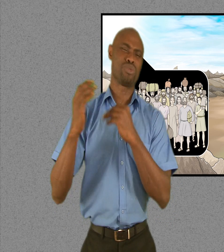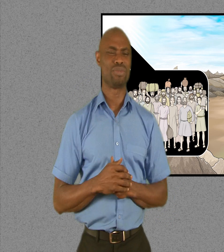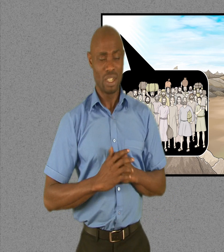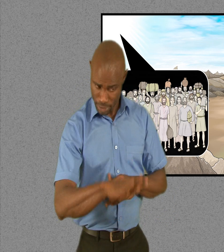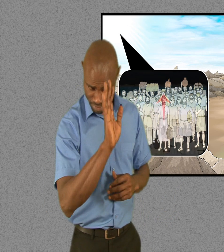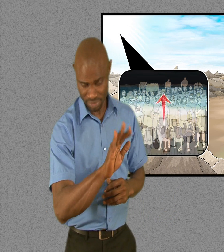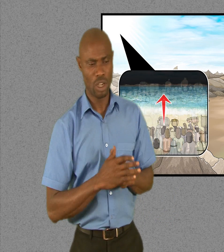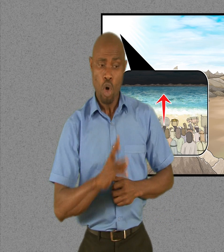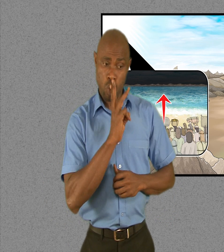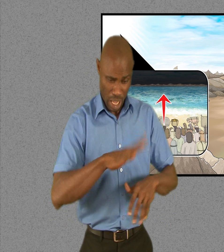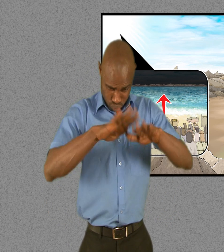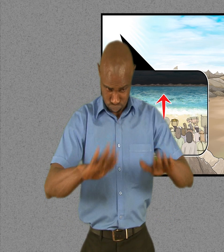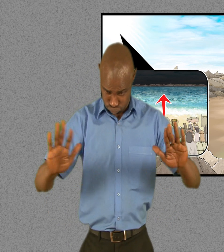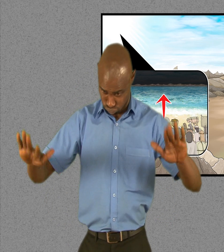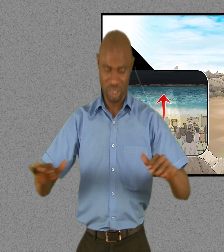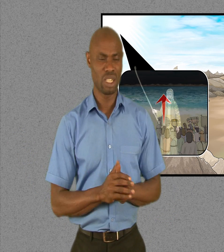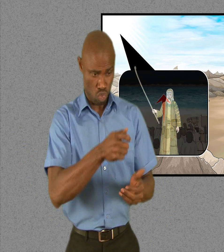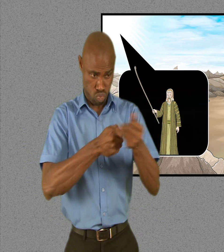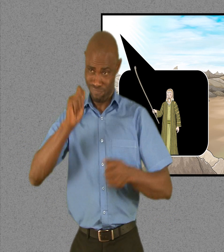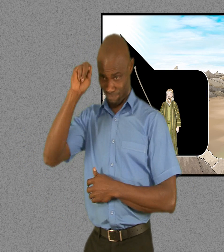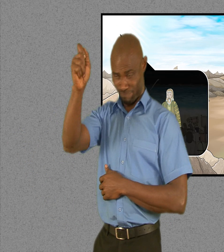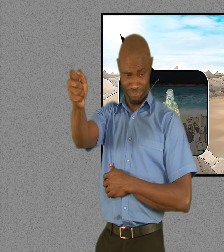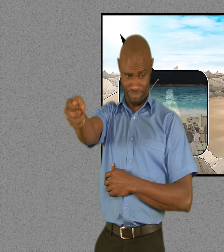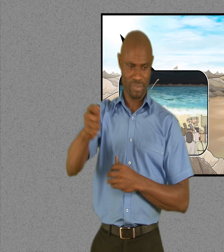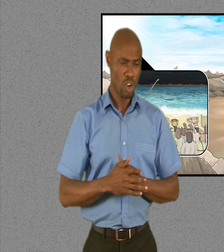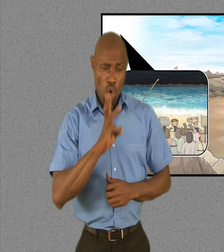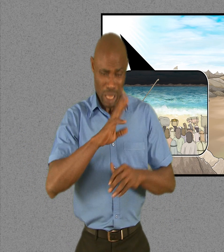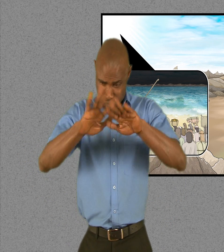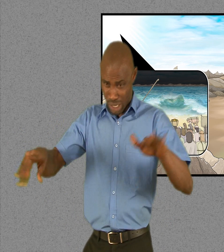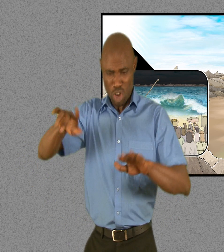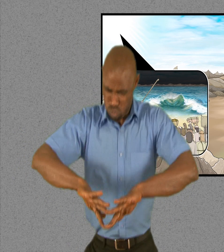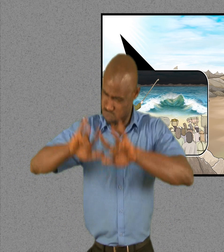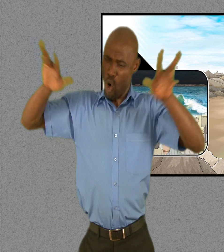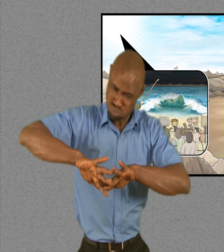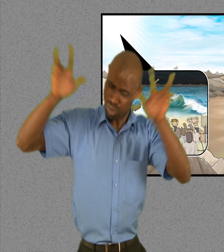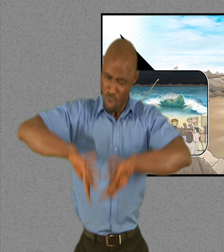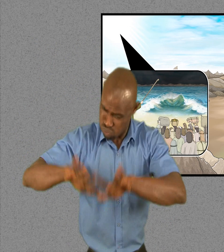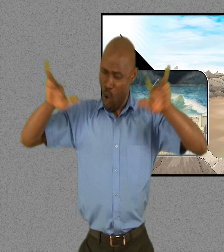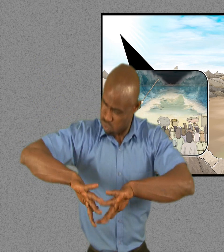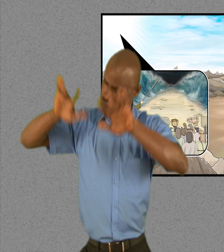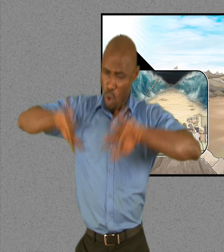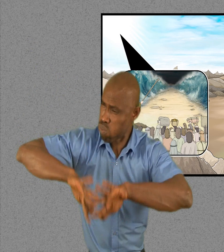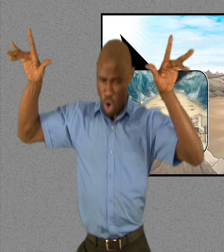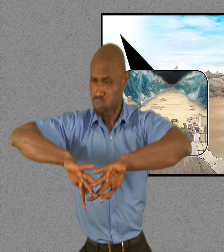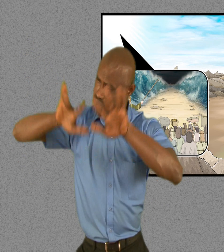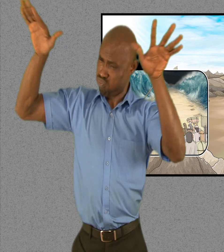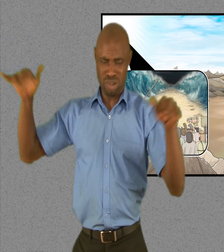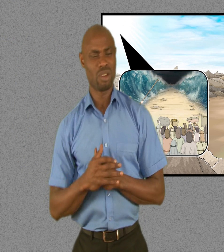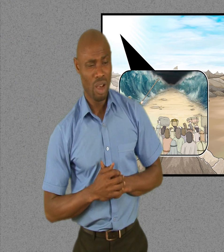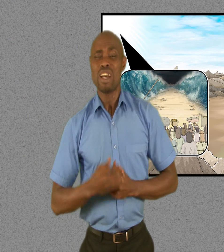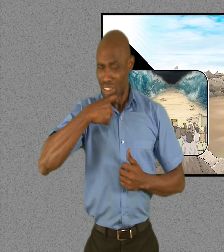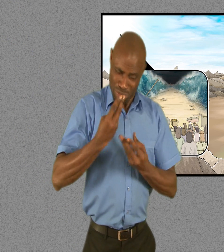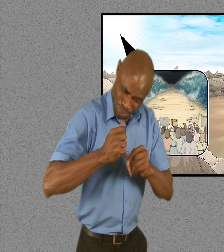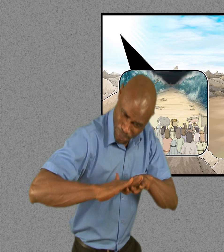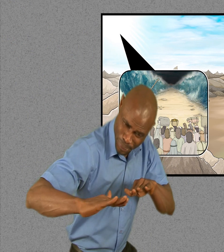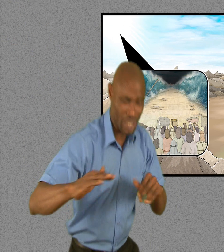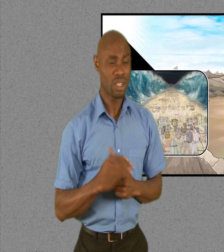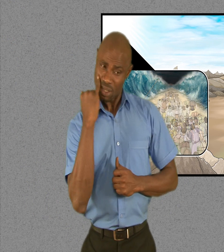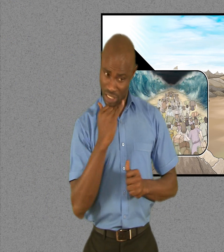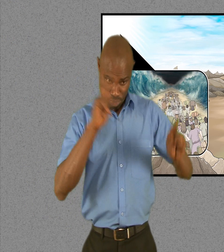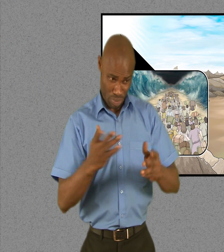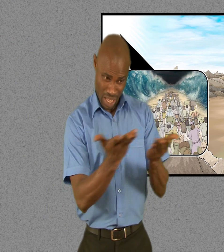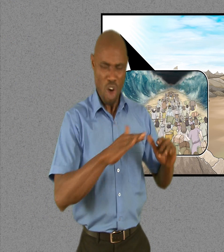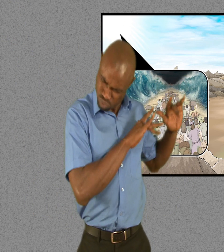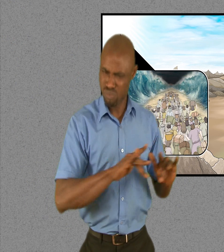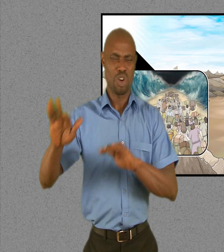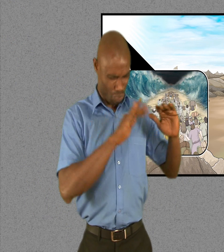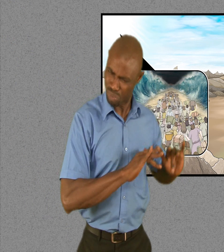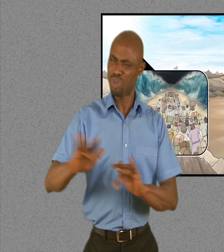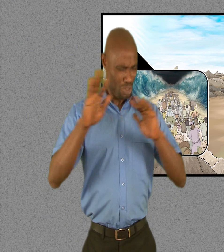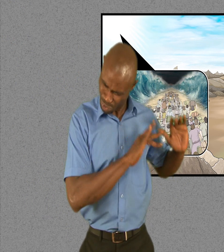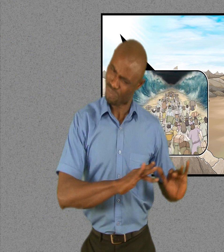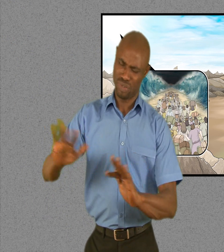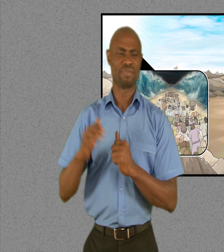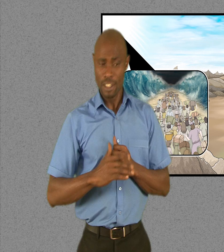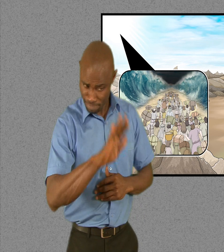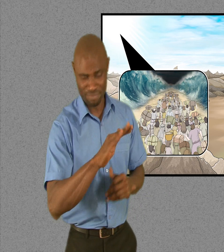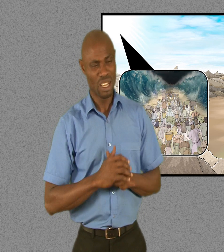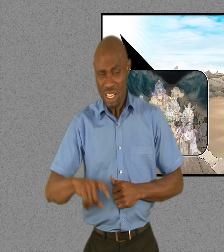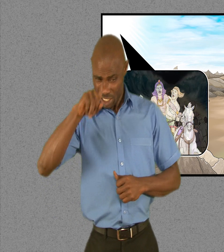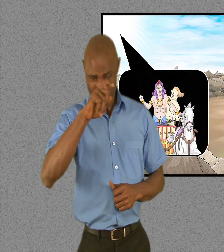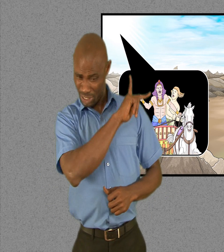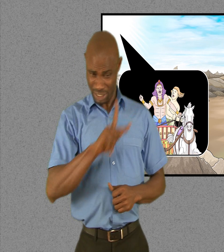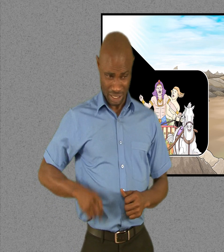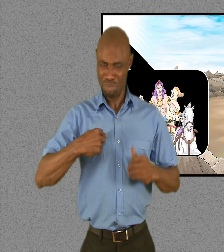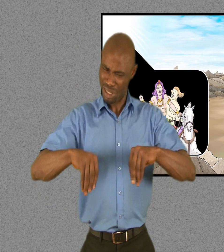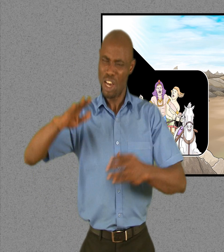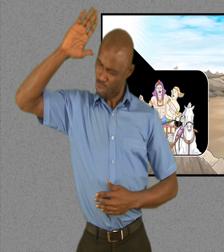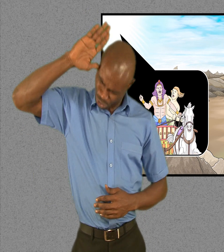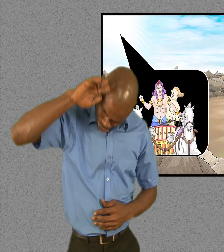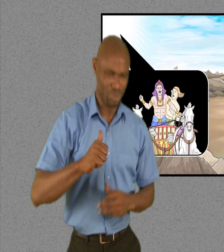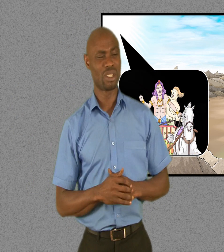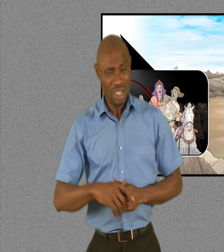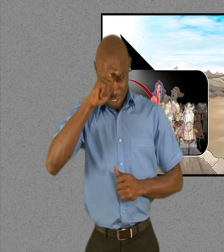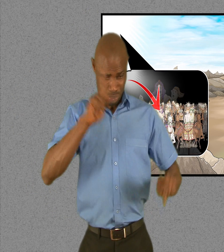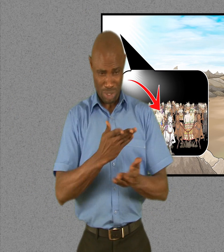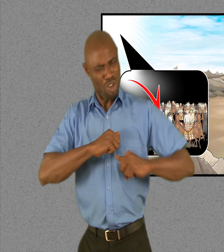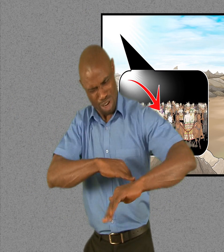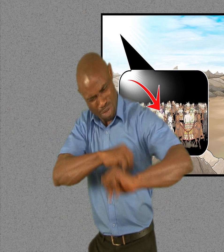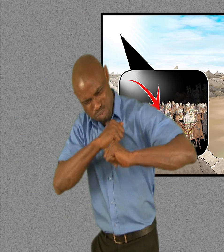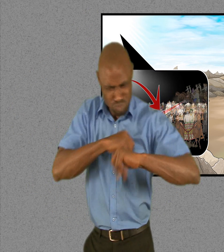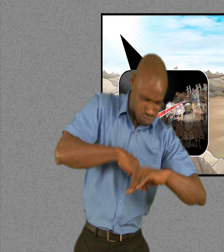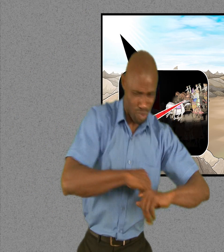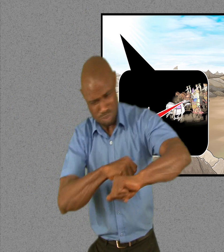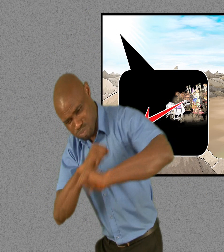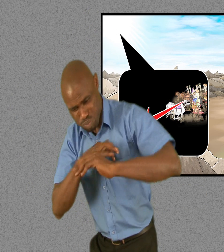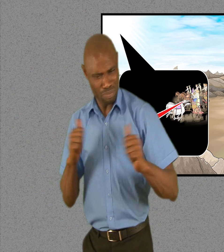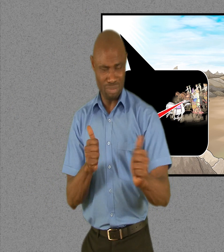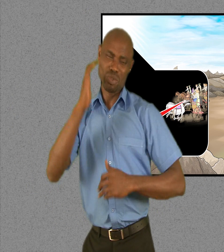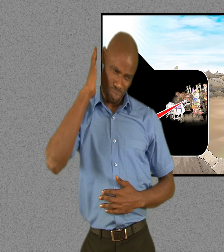And as for you, lift up your staff and stretch out your hand over the sea and divide it, so that the Israelites can go through the sea on dry ground.